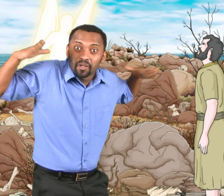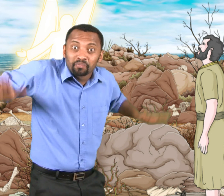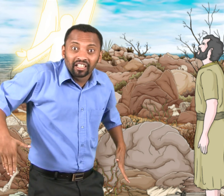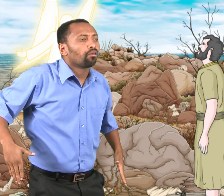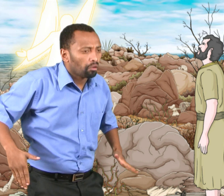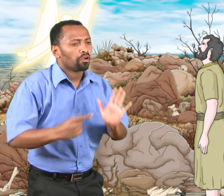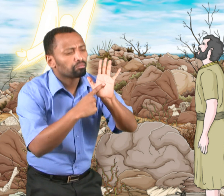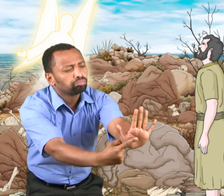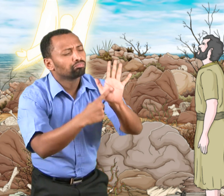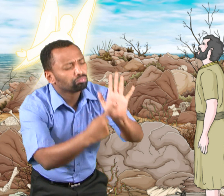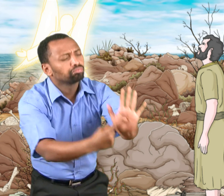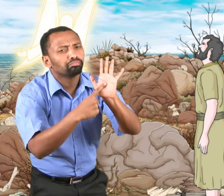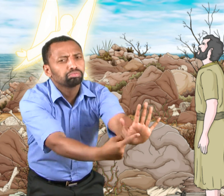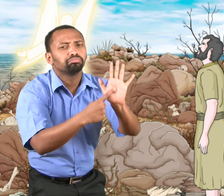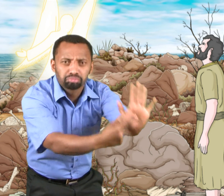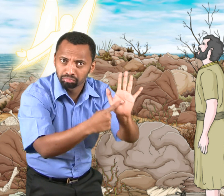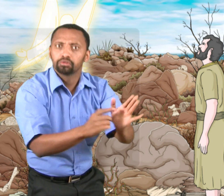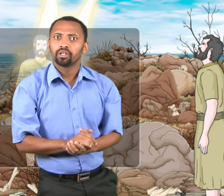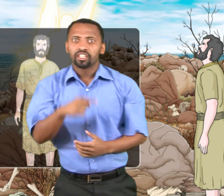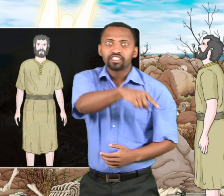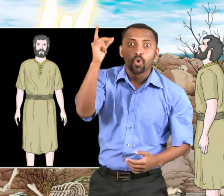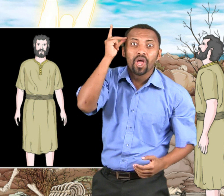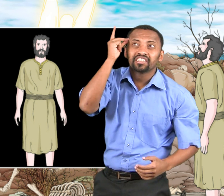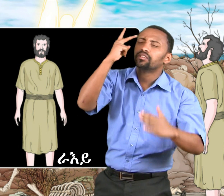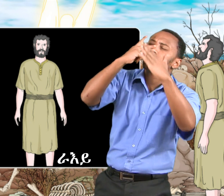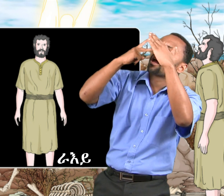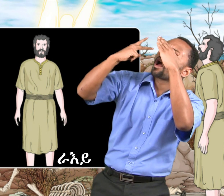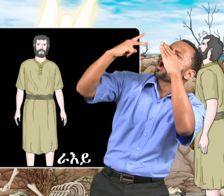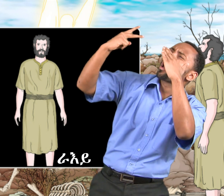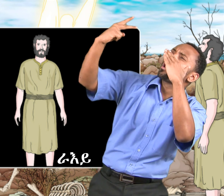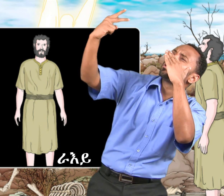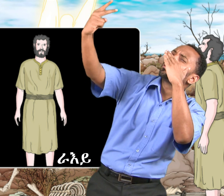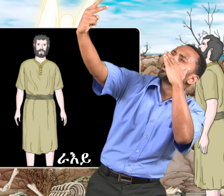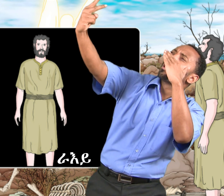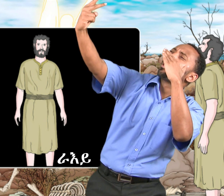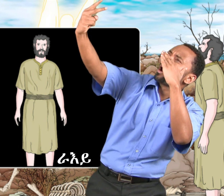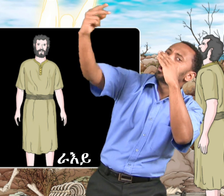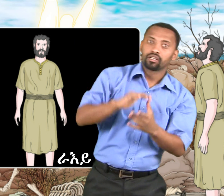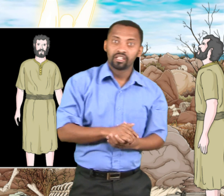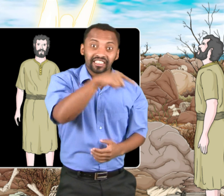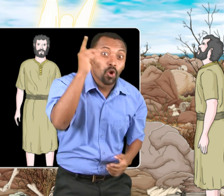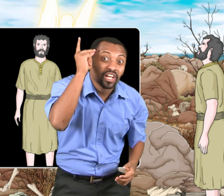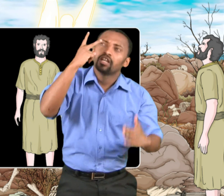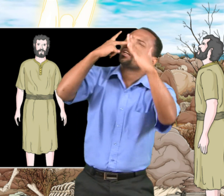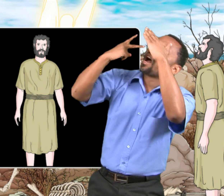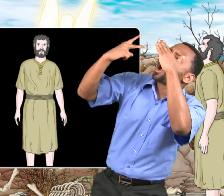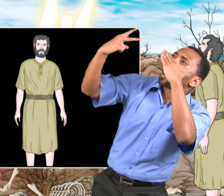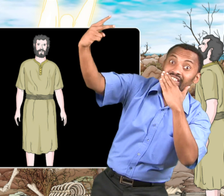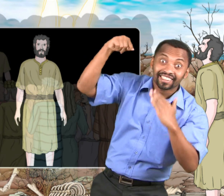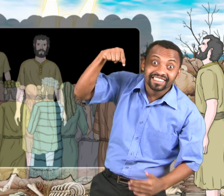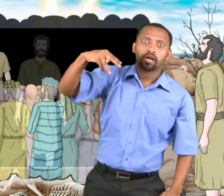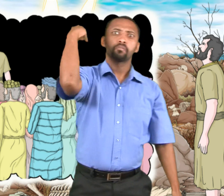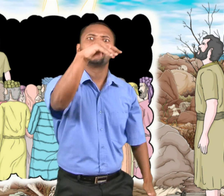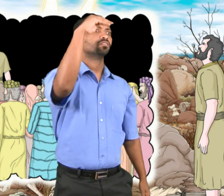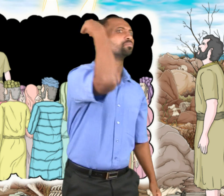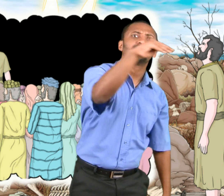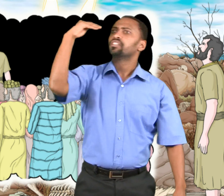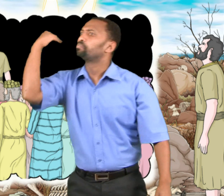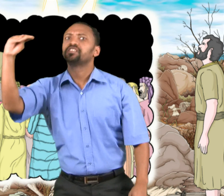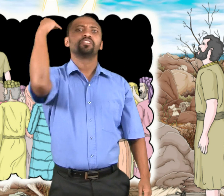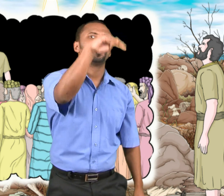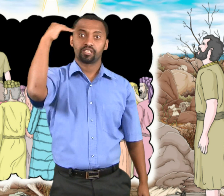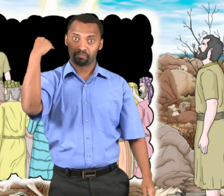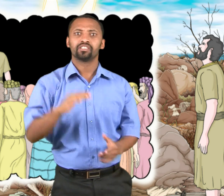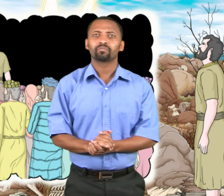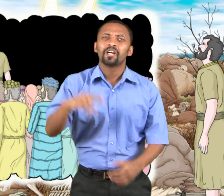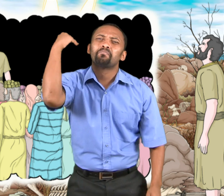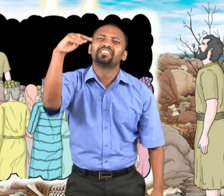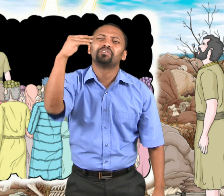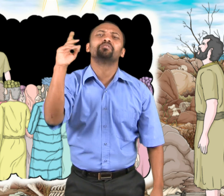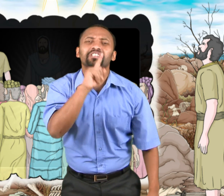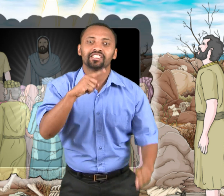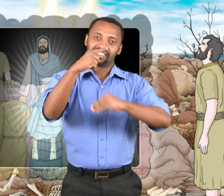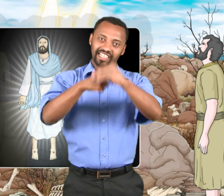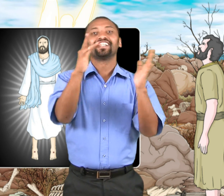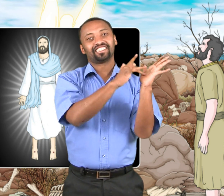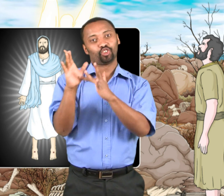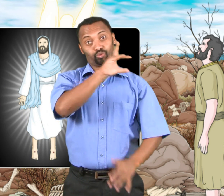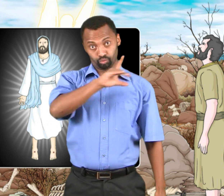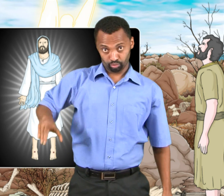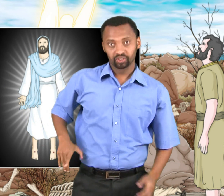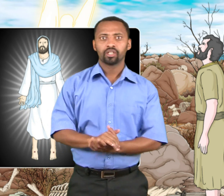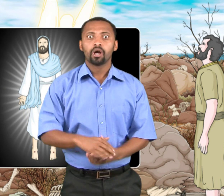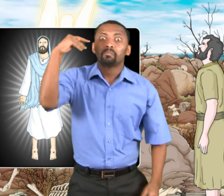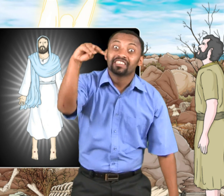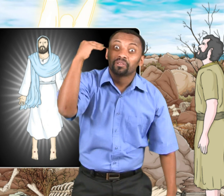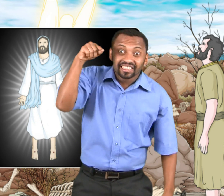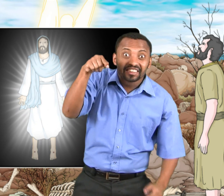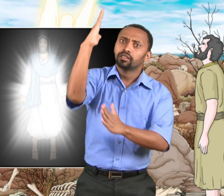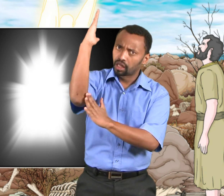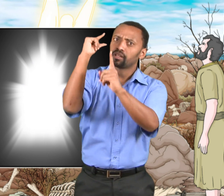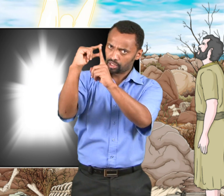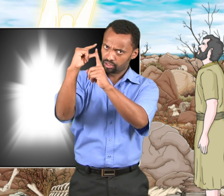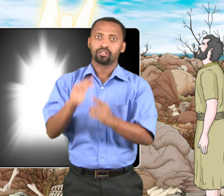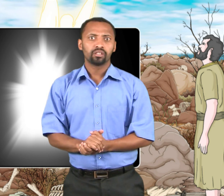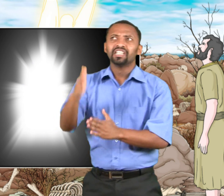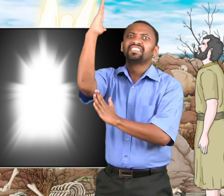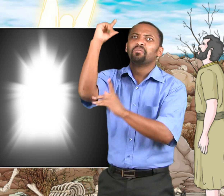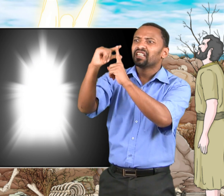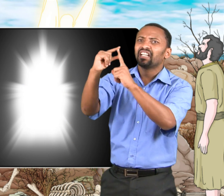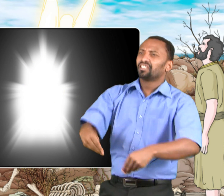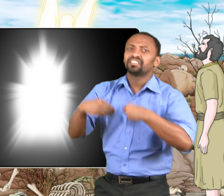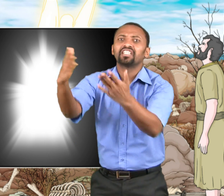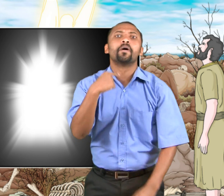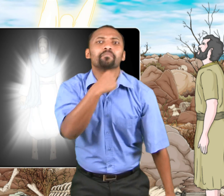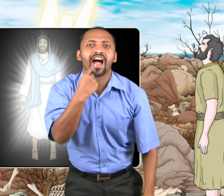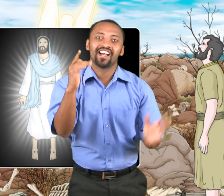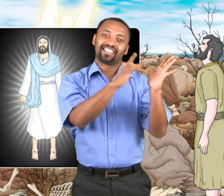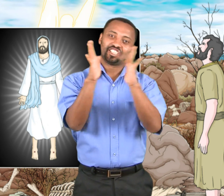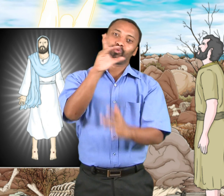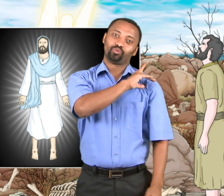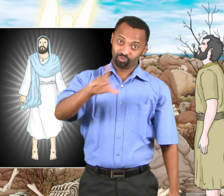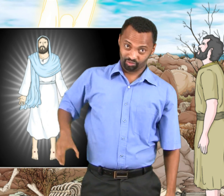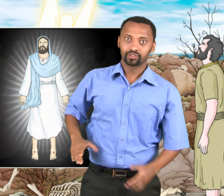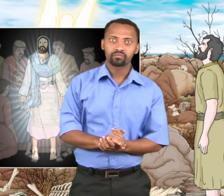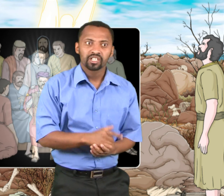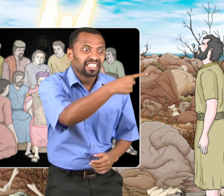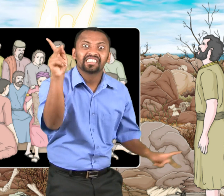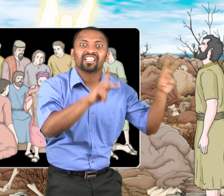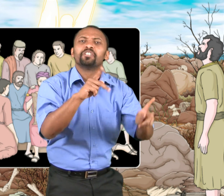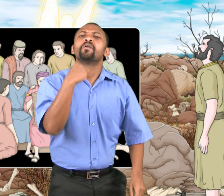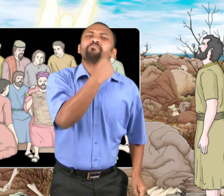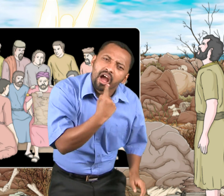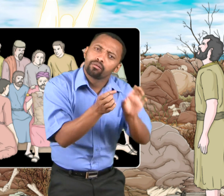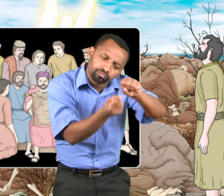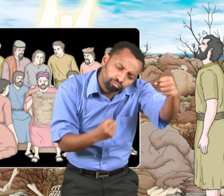This is the word of God and the testimony of Jesus Christ.